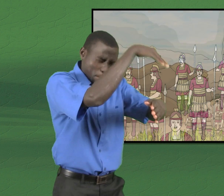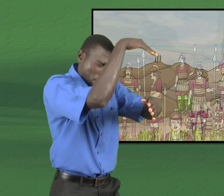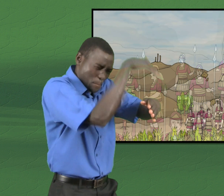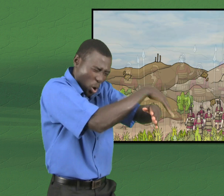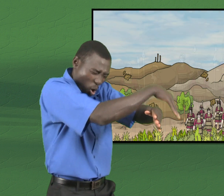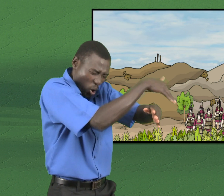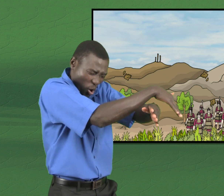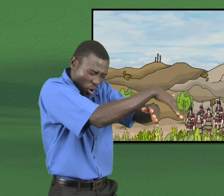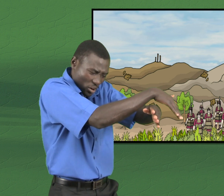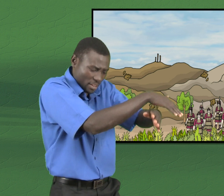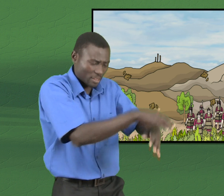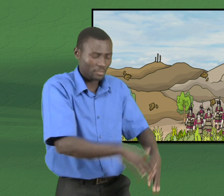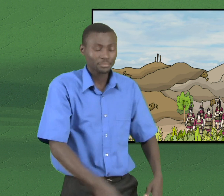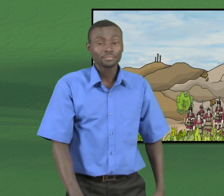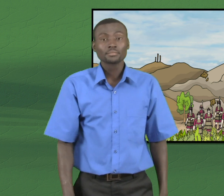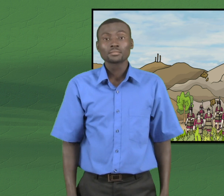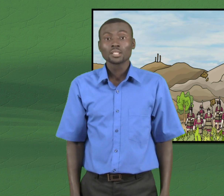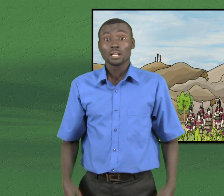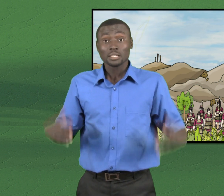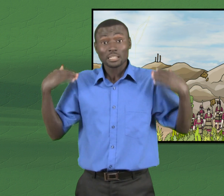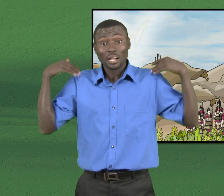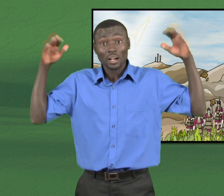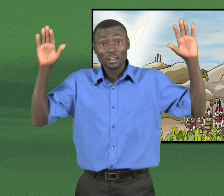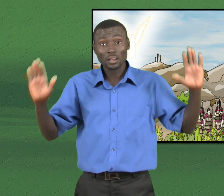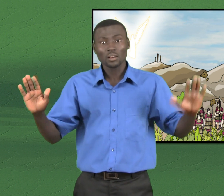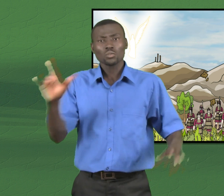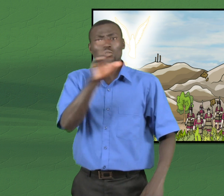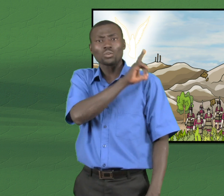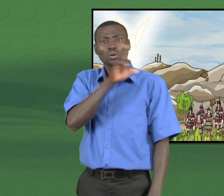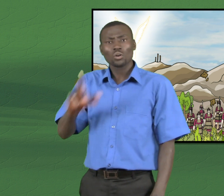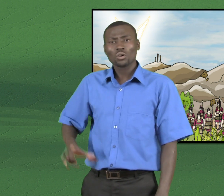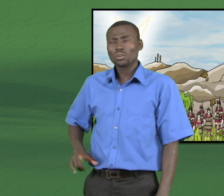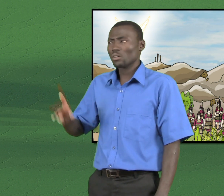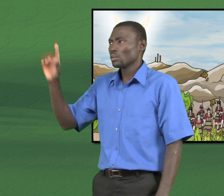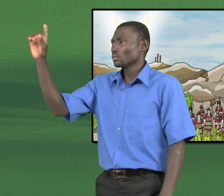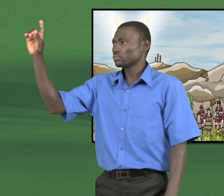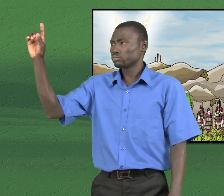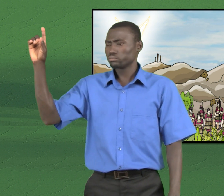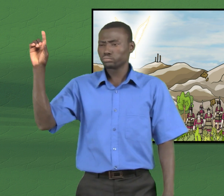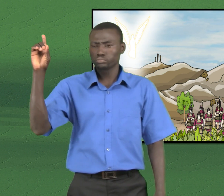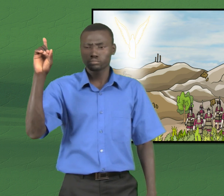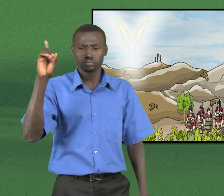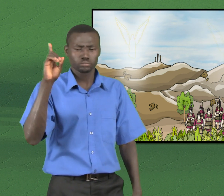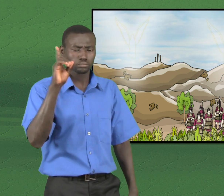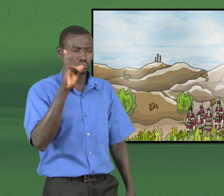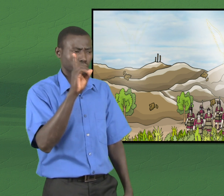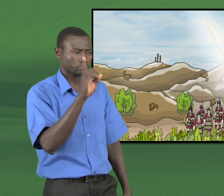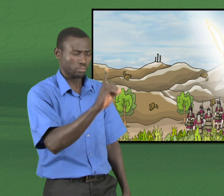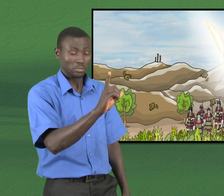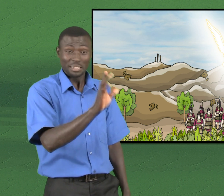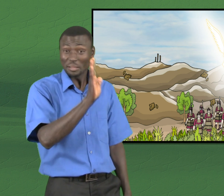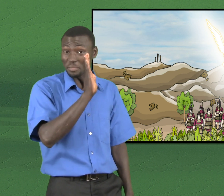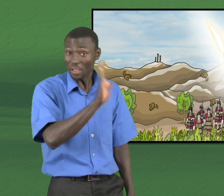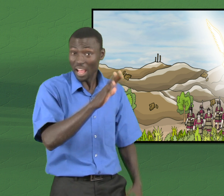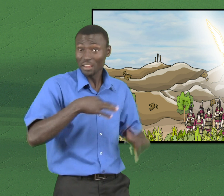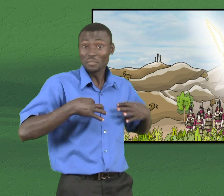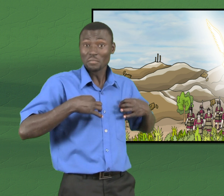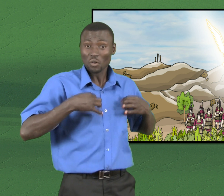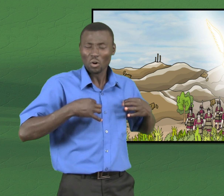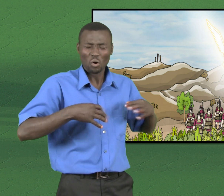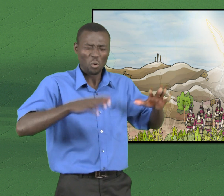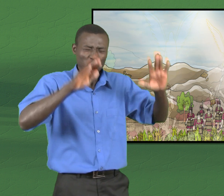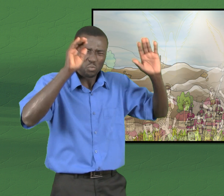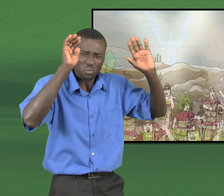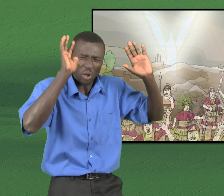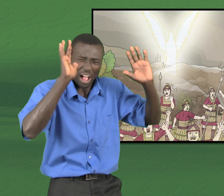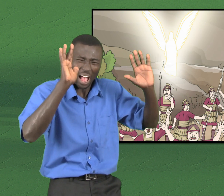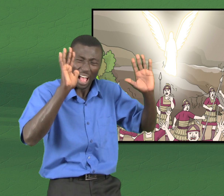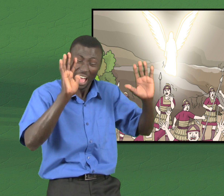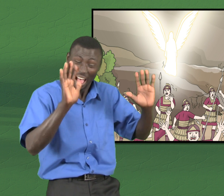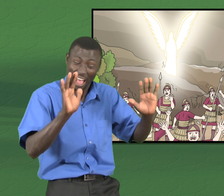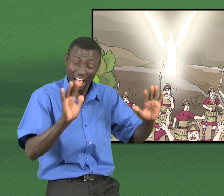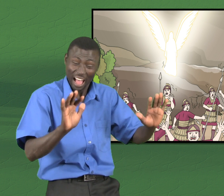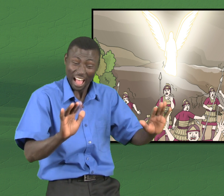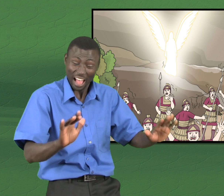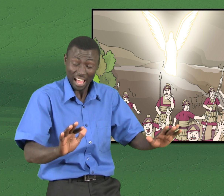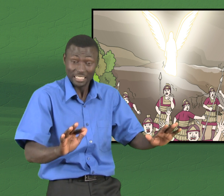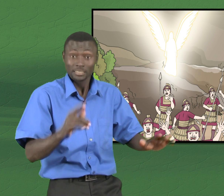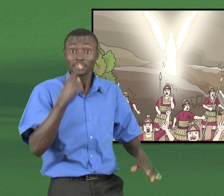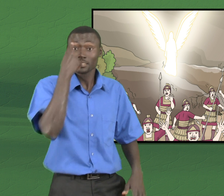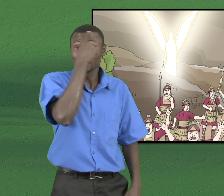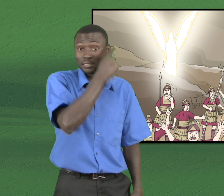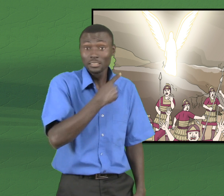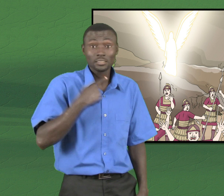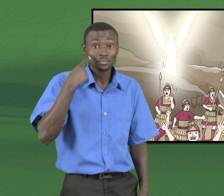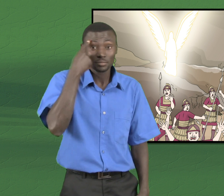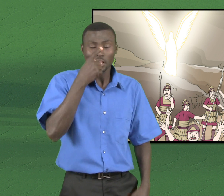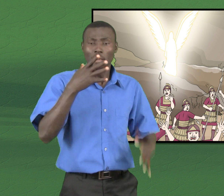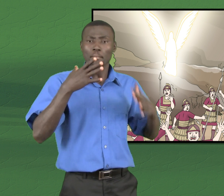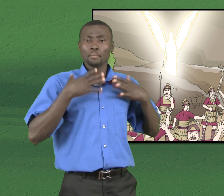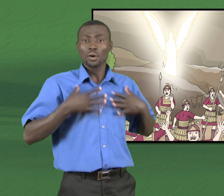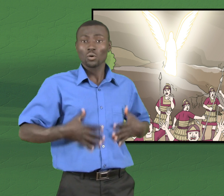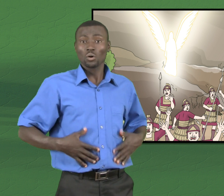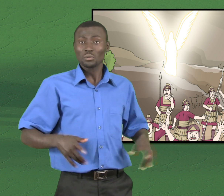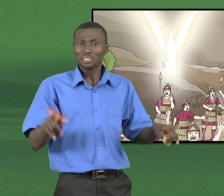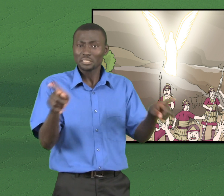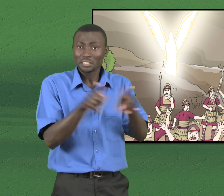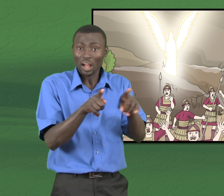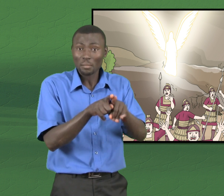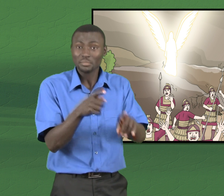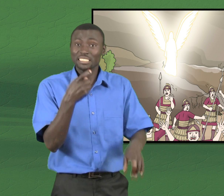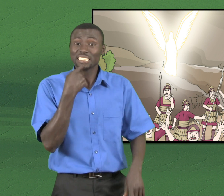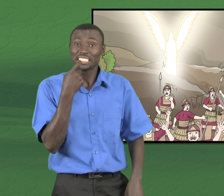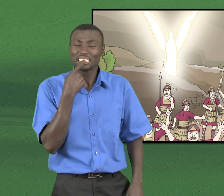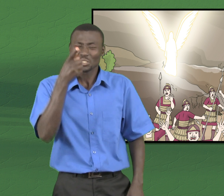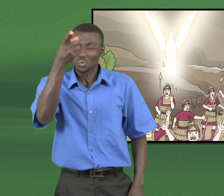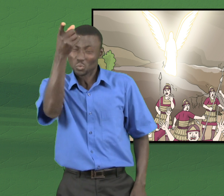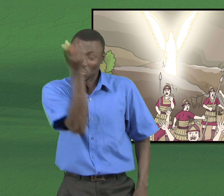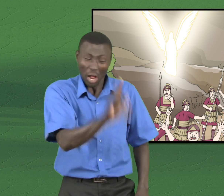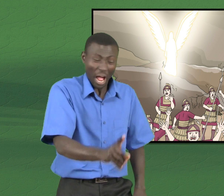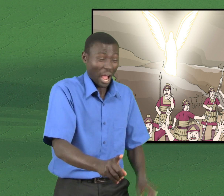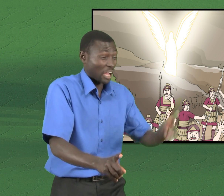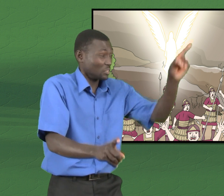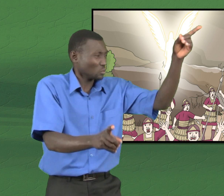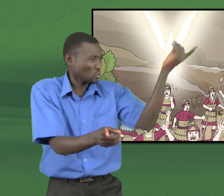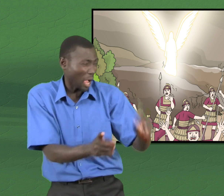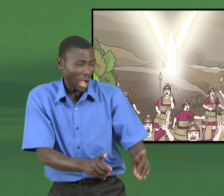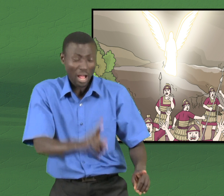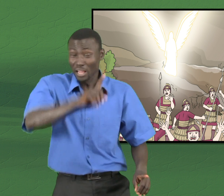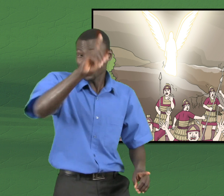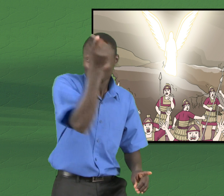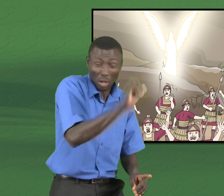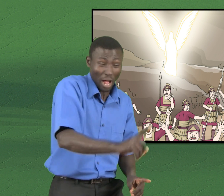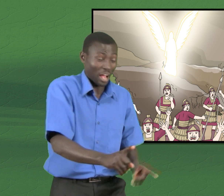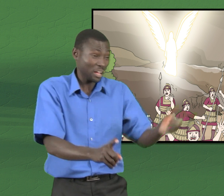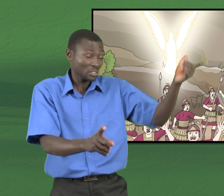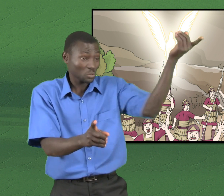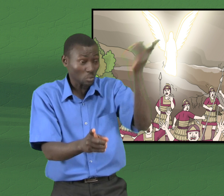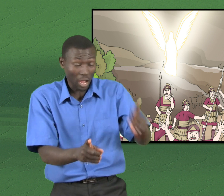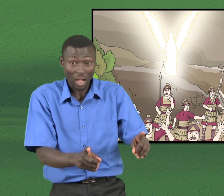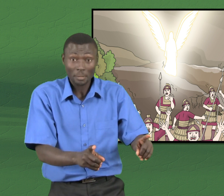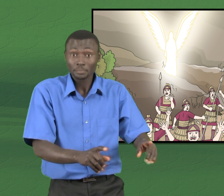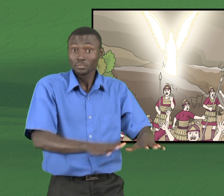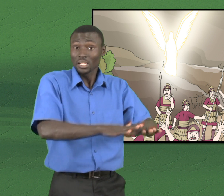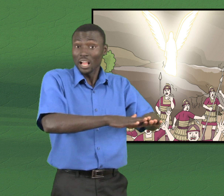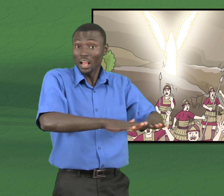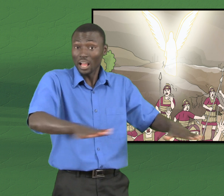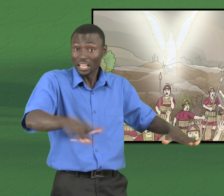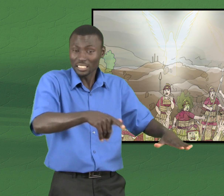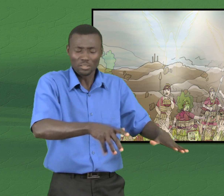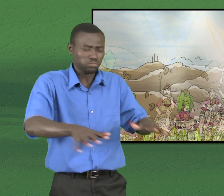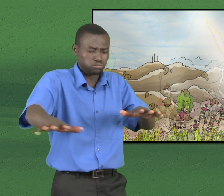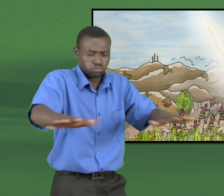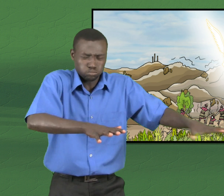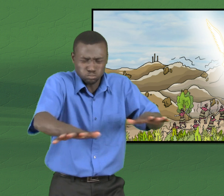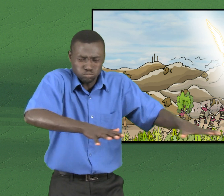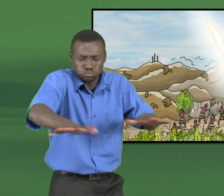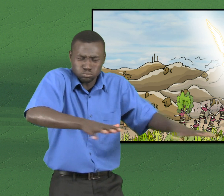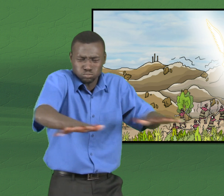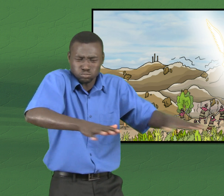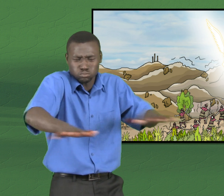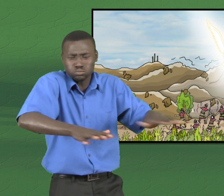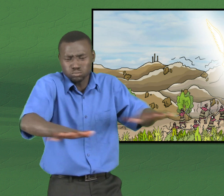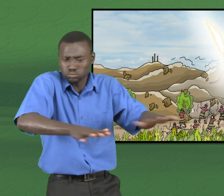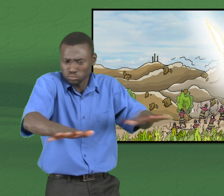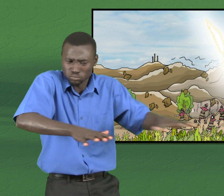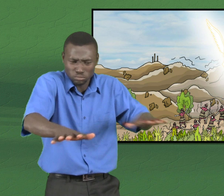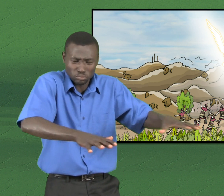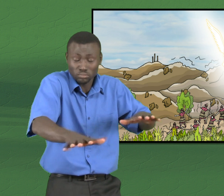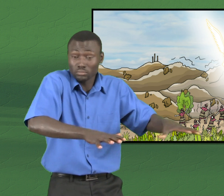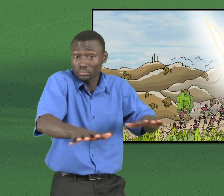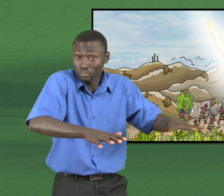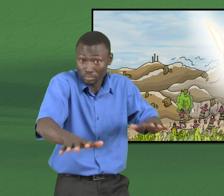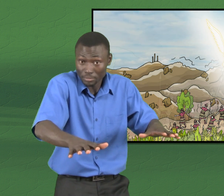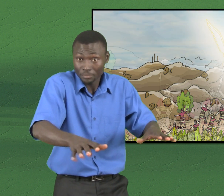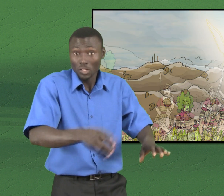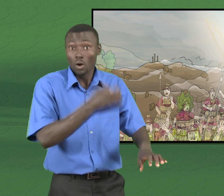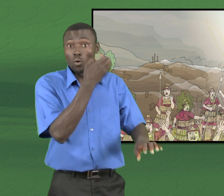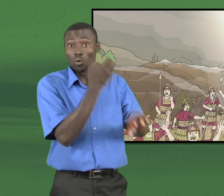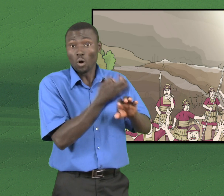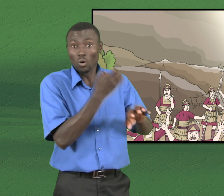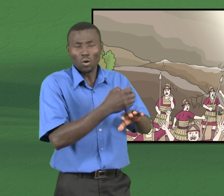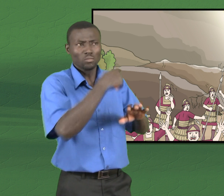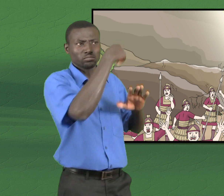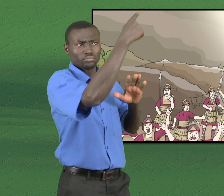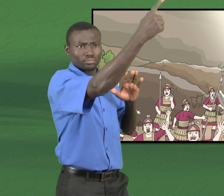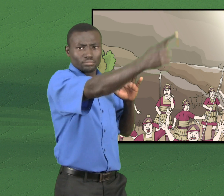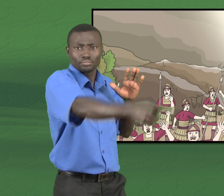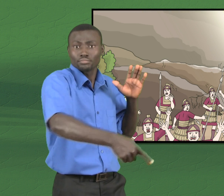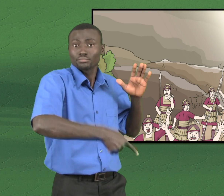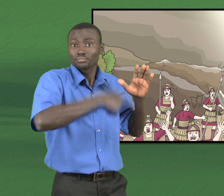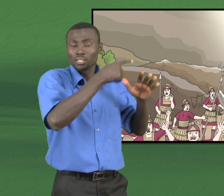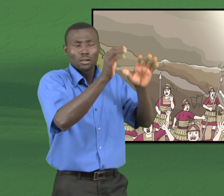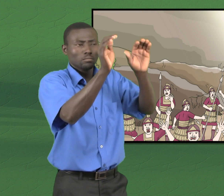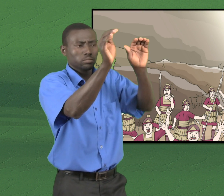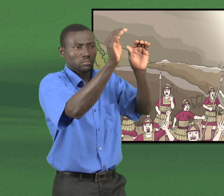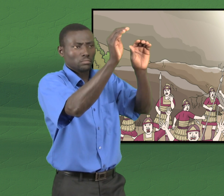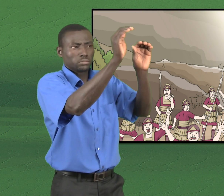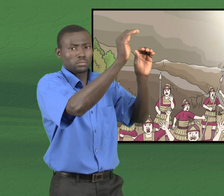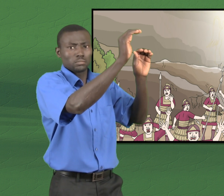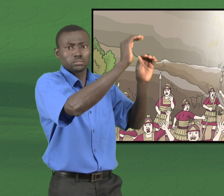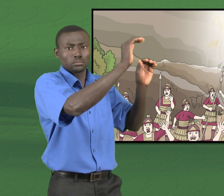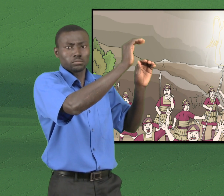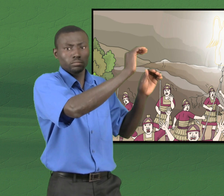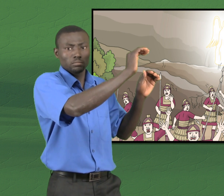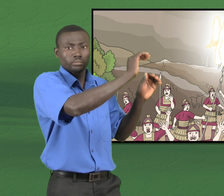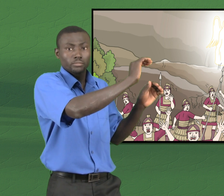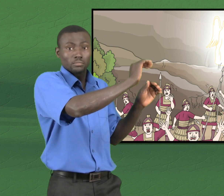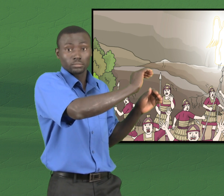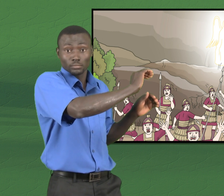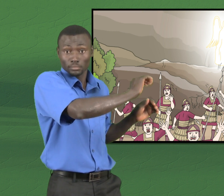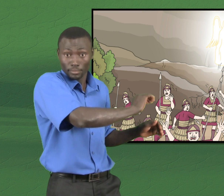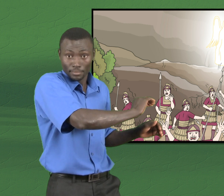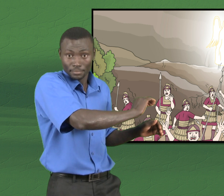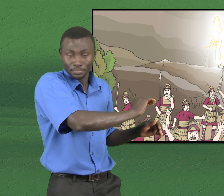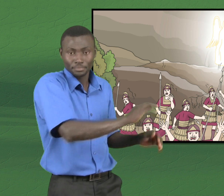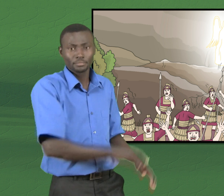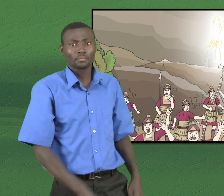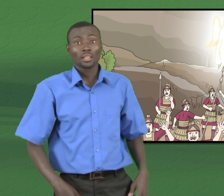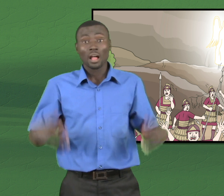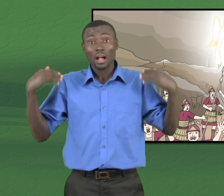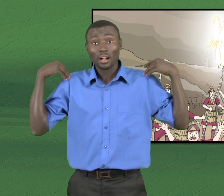Suddenly there was a great earthquake, for an angel of the Lord descended from heaven, rolled away the stone, and sat on it.